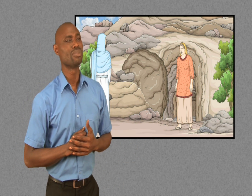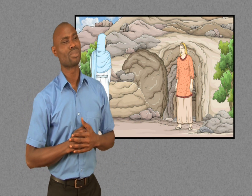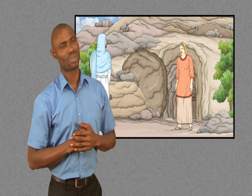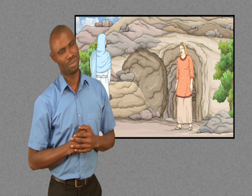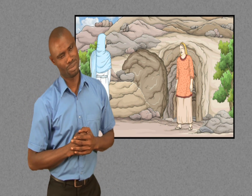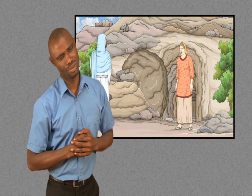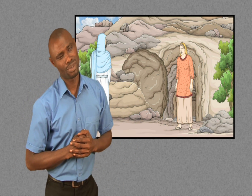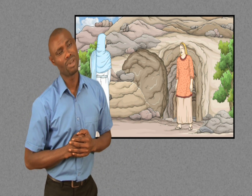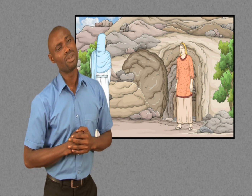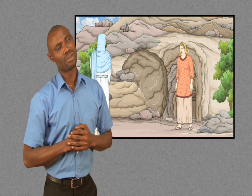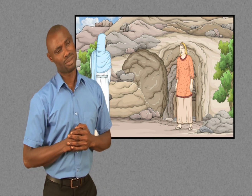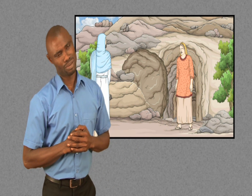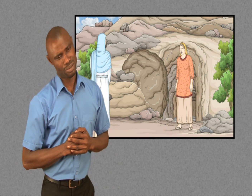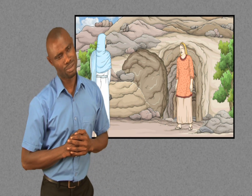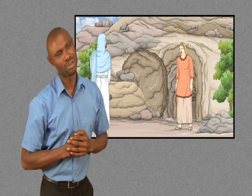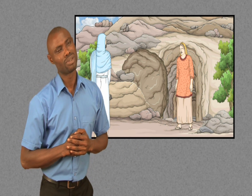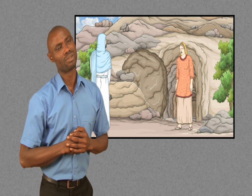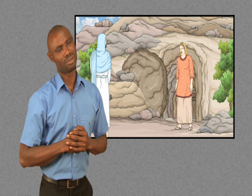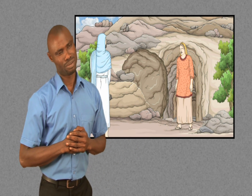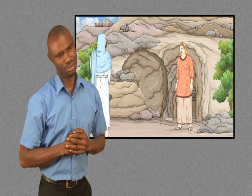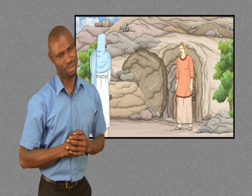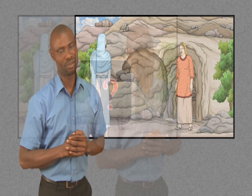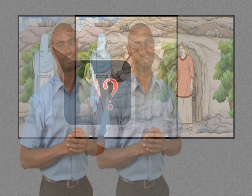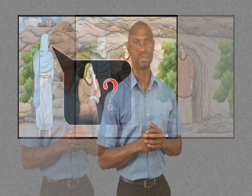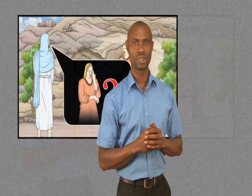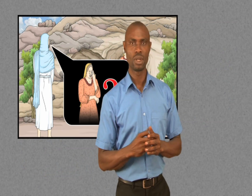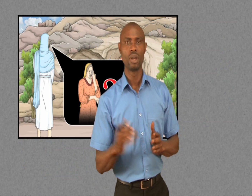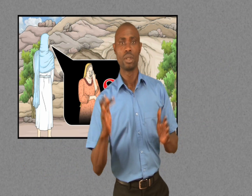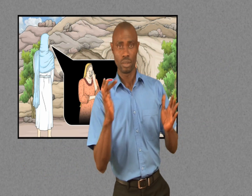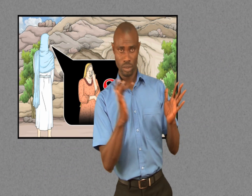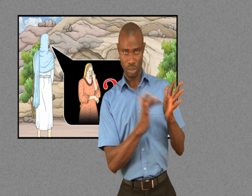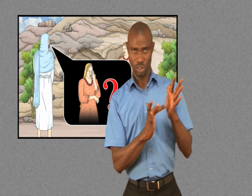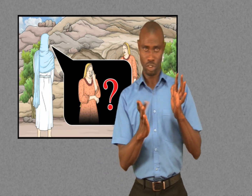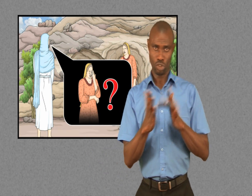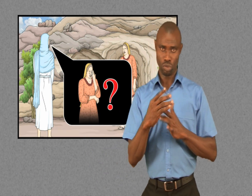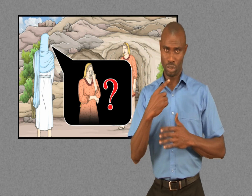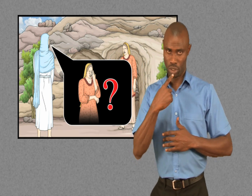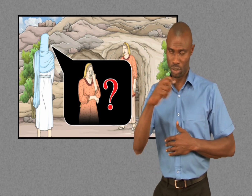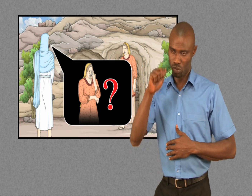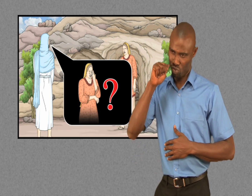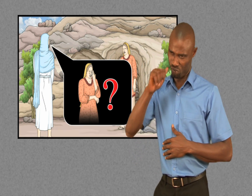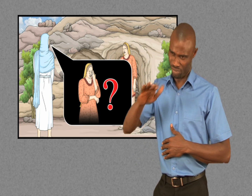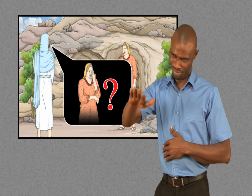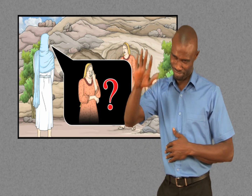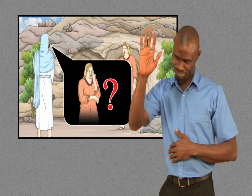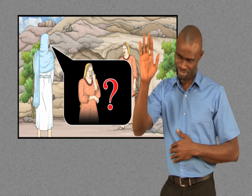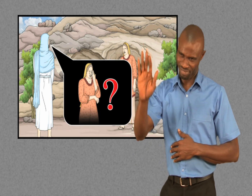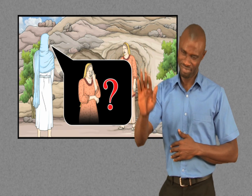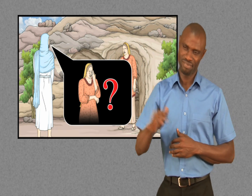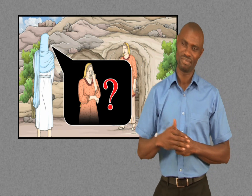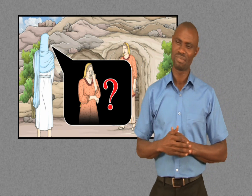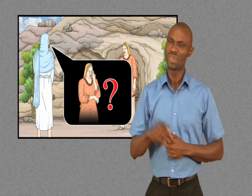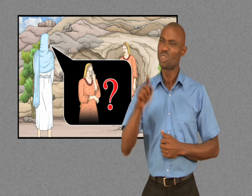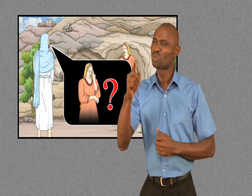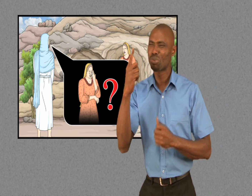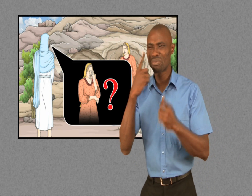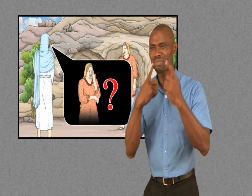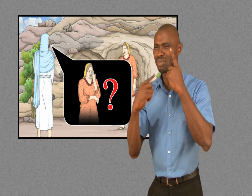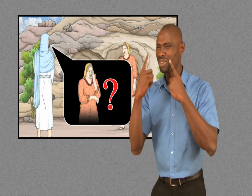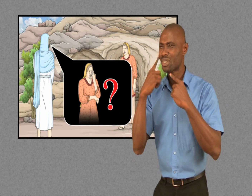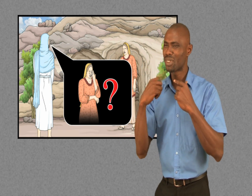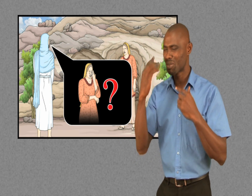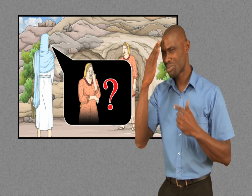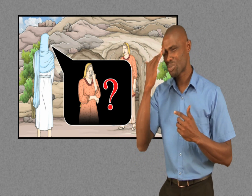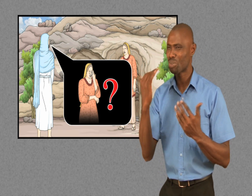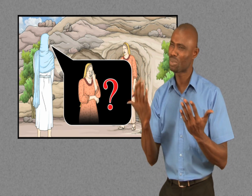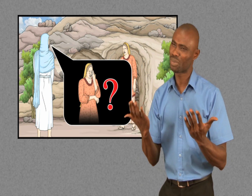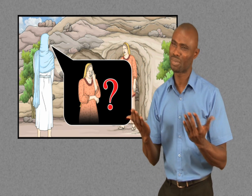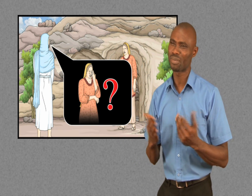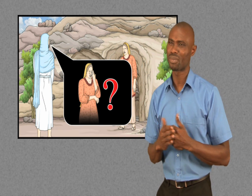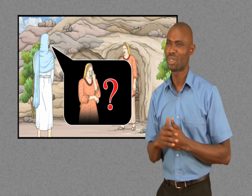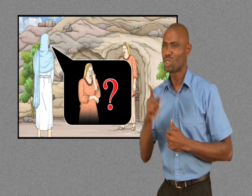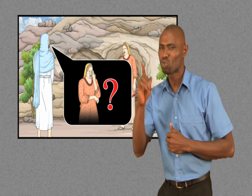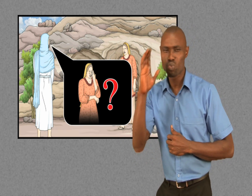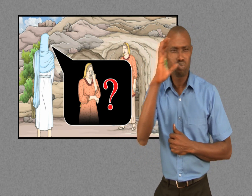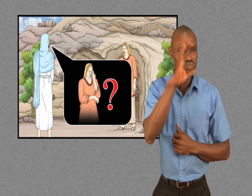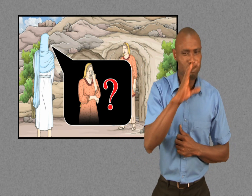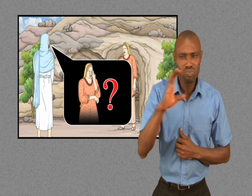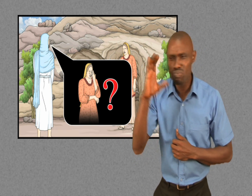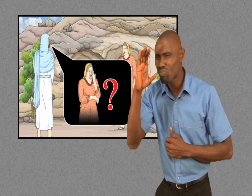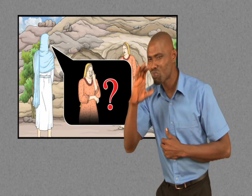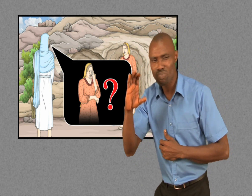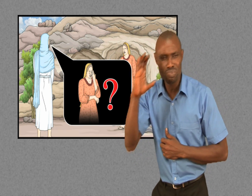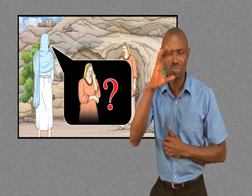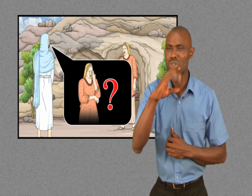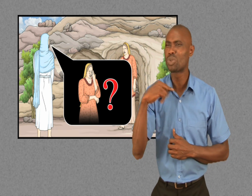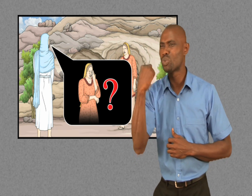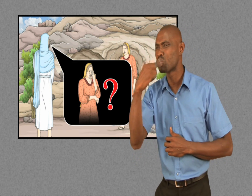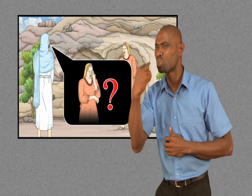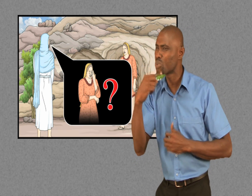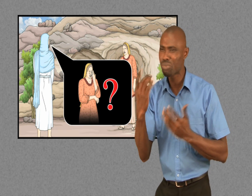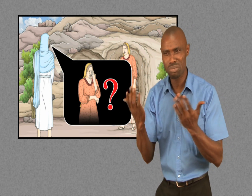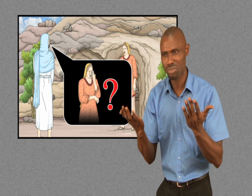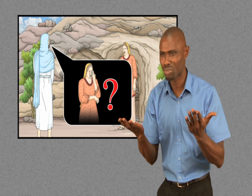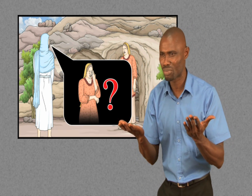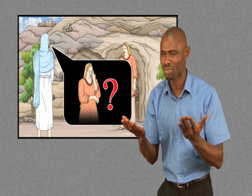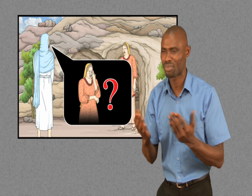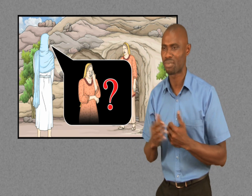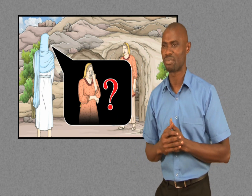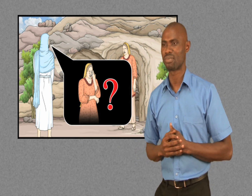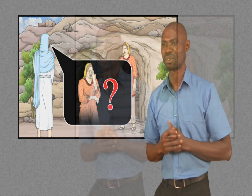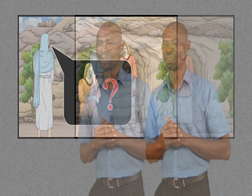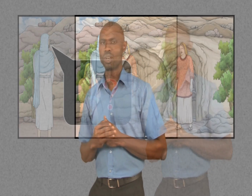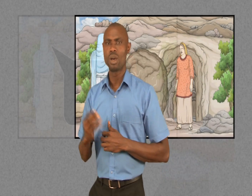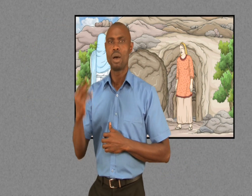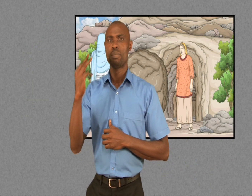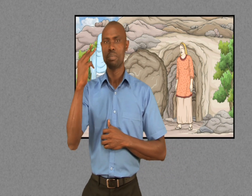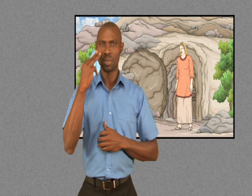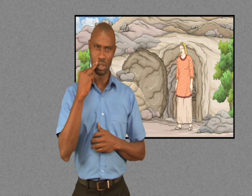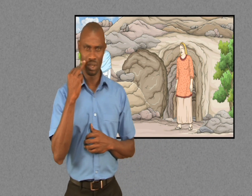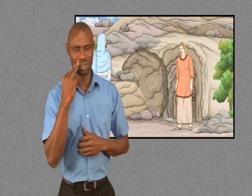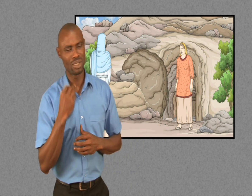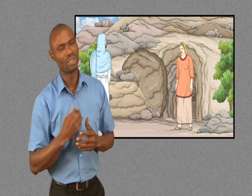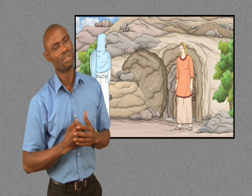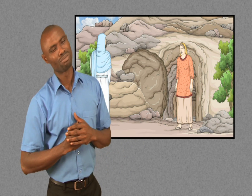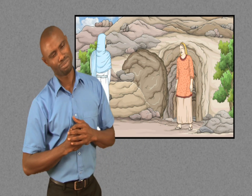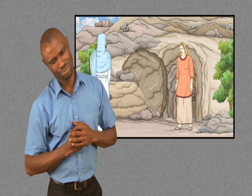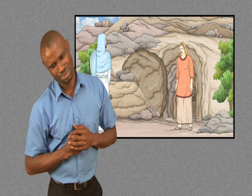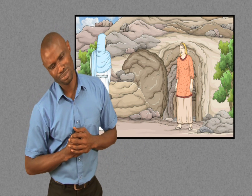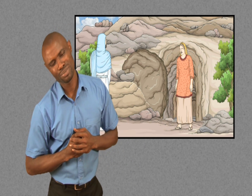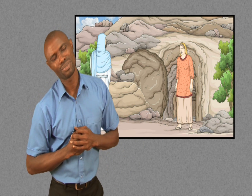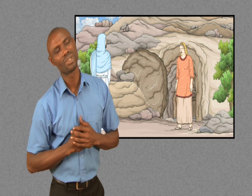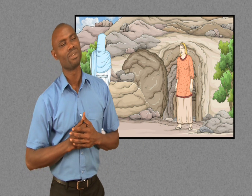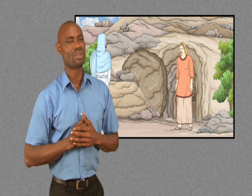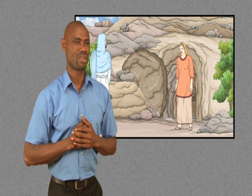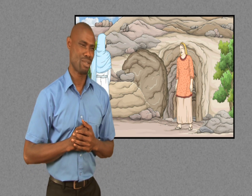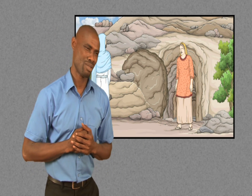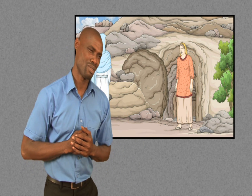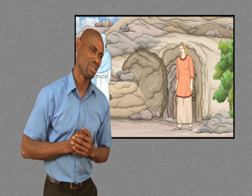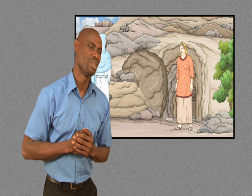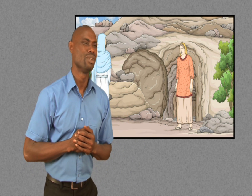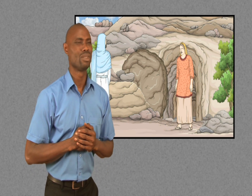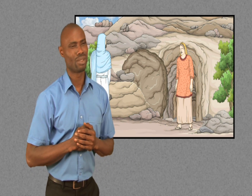“Woman, why are you weeping?” Jesus asked. “Whom are you seeking?”